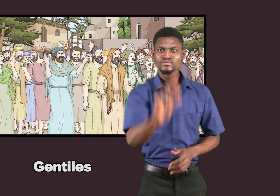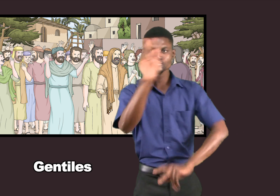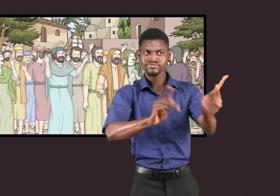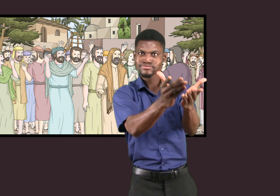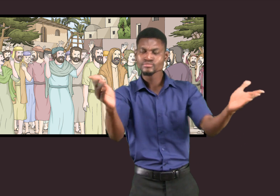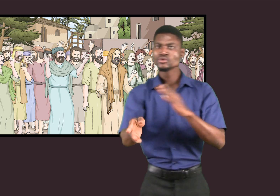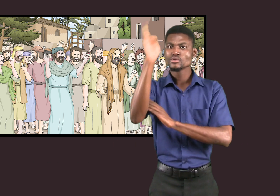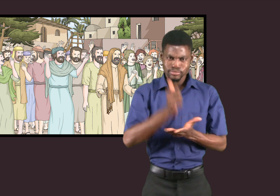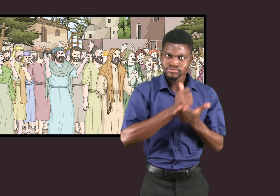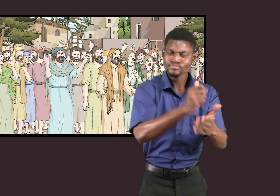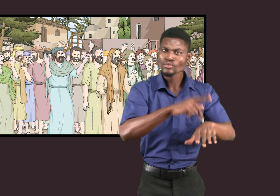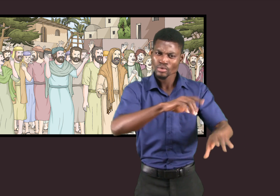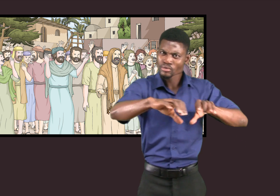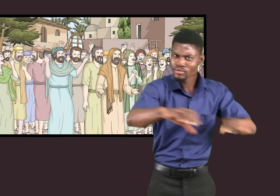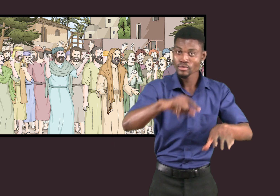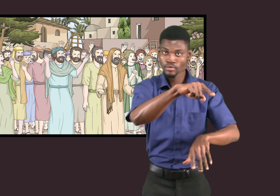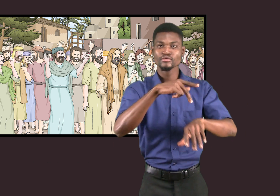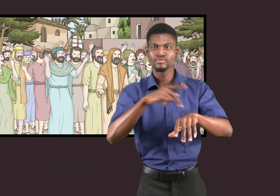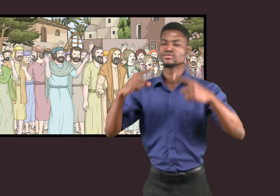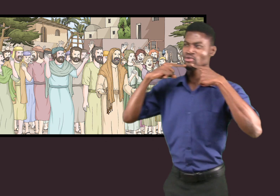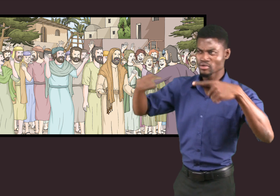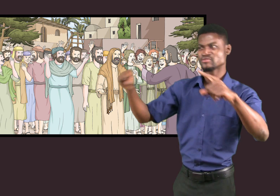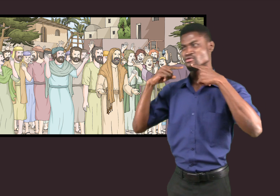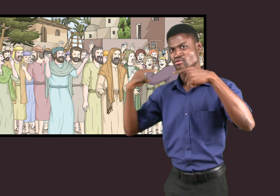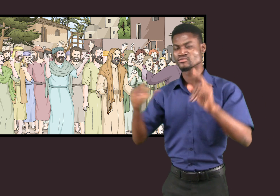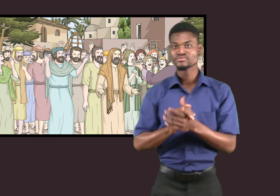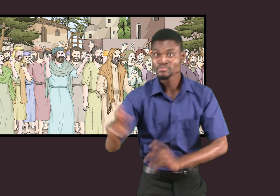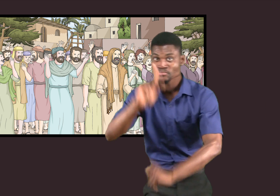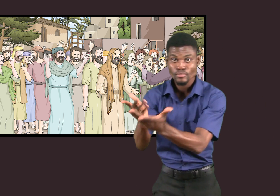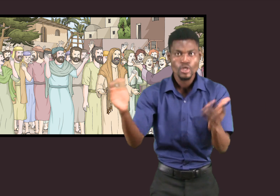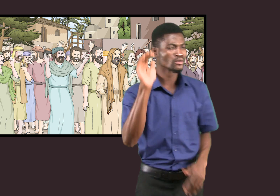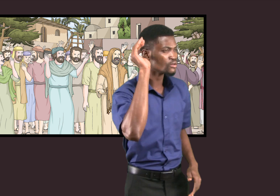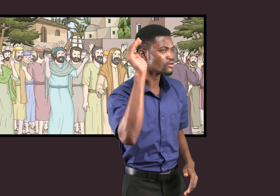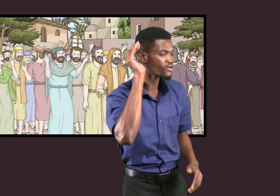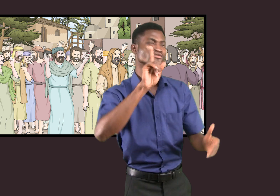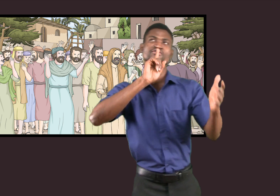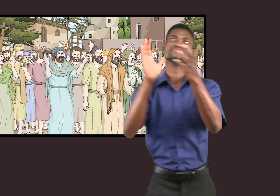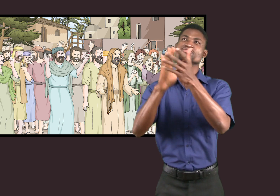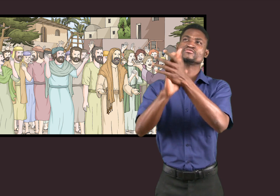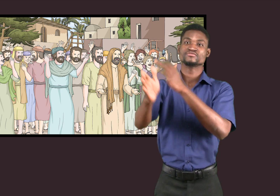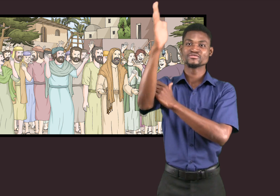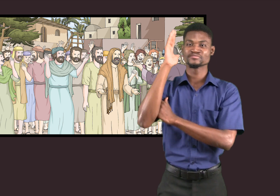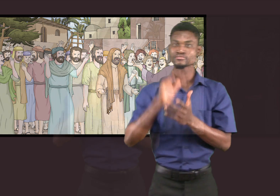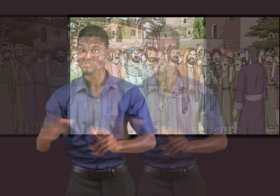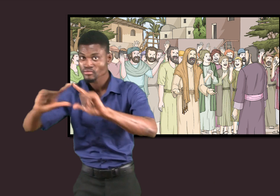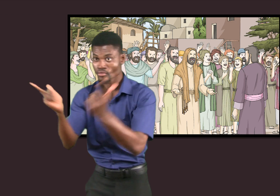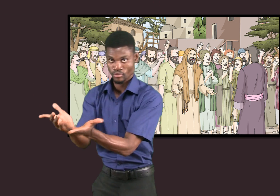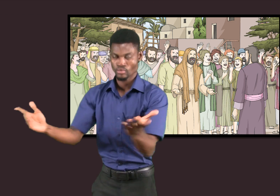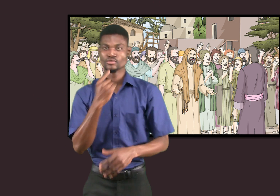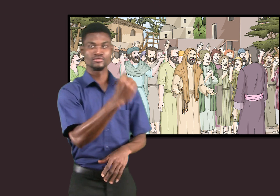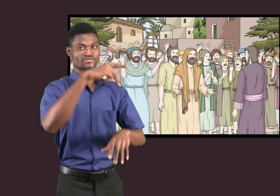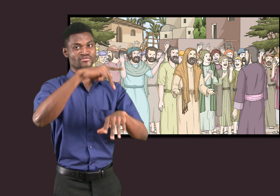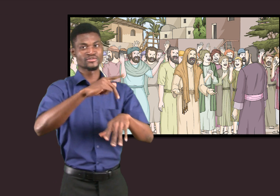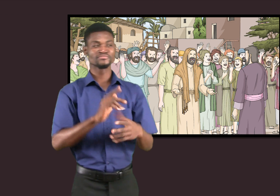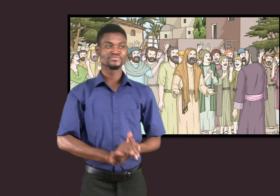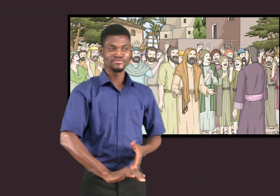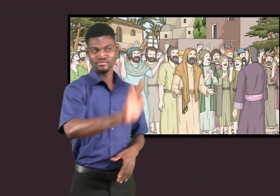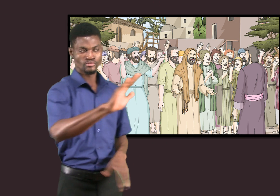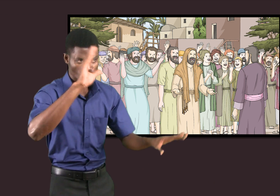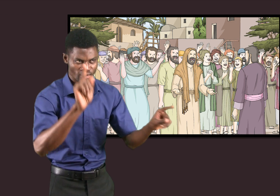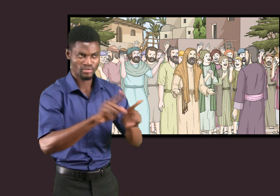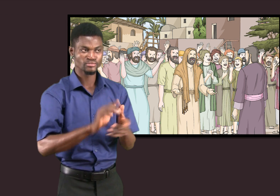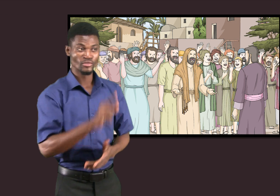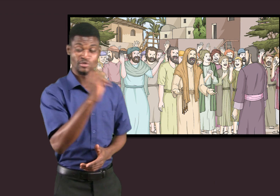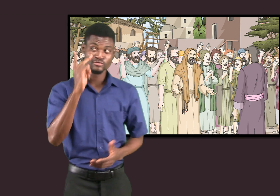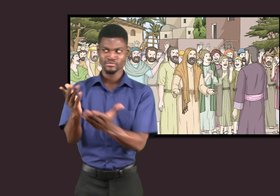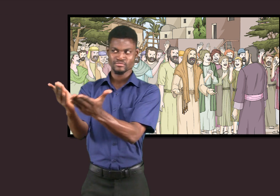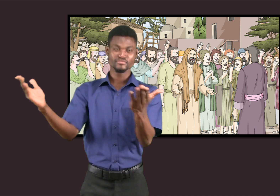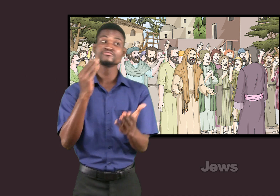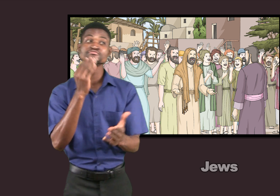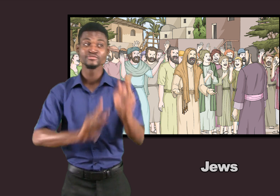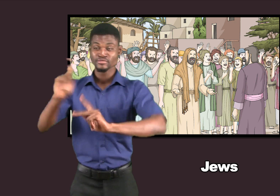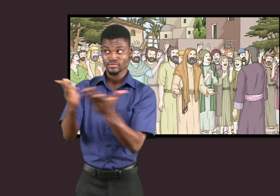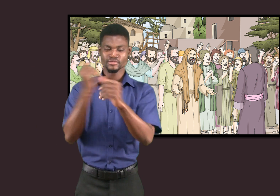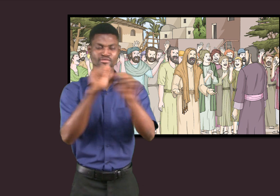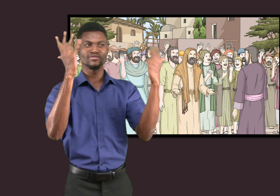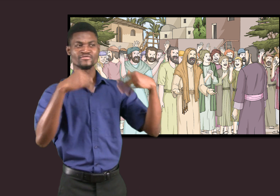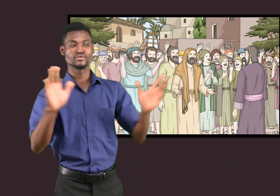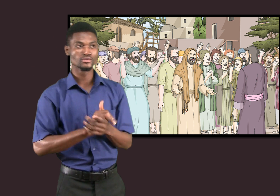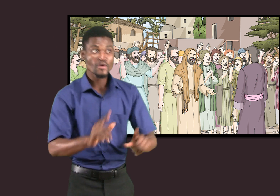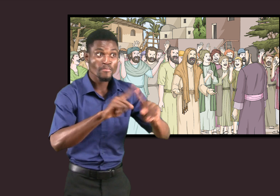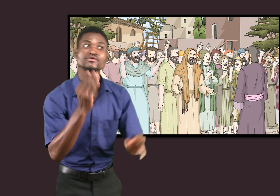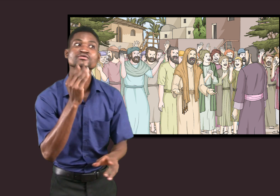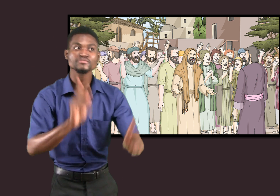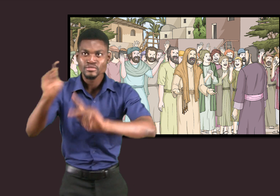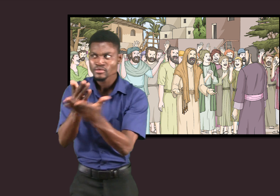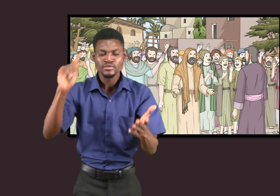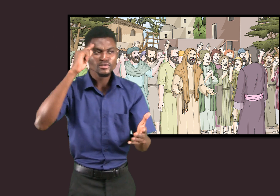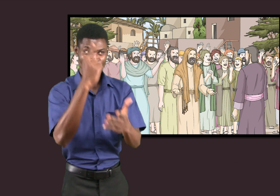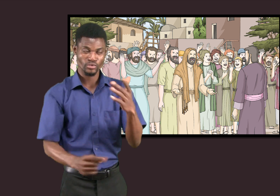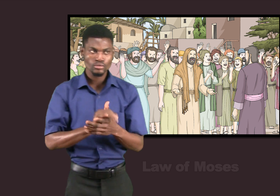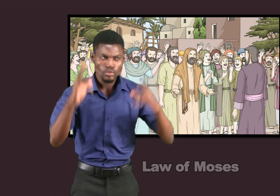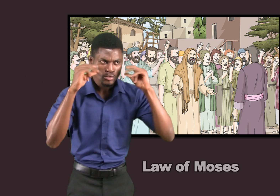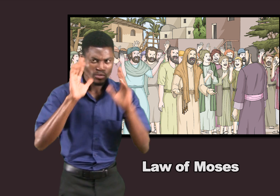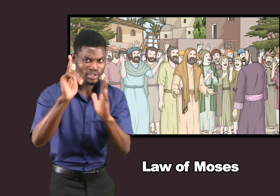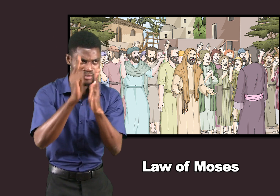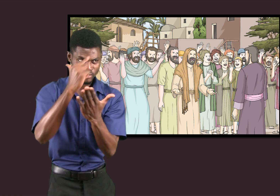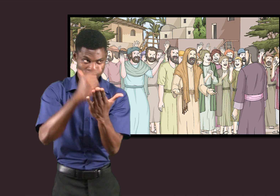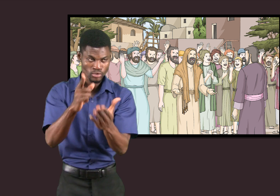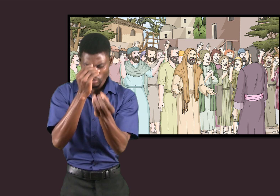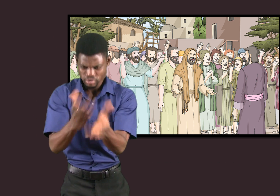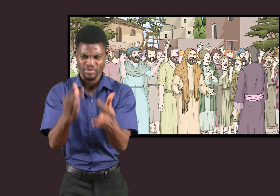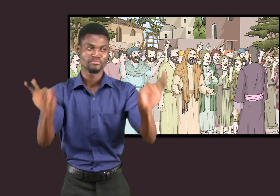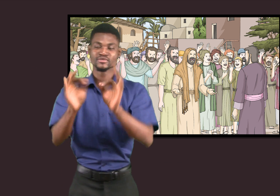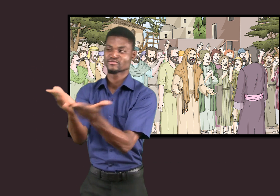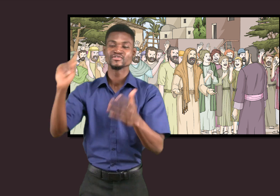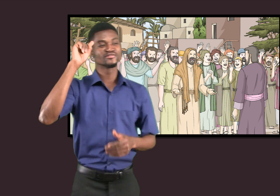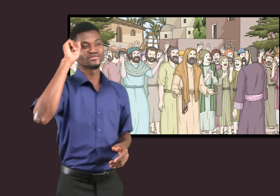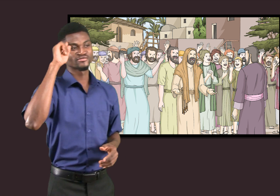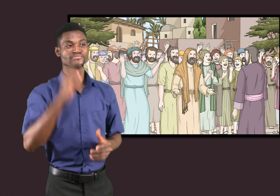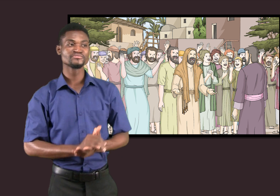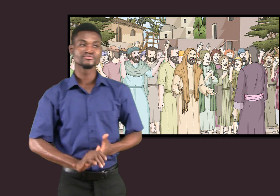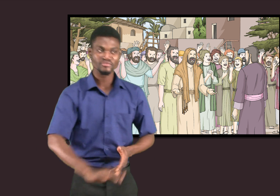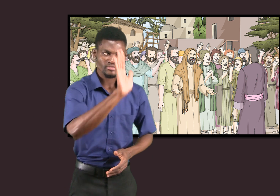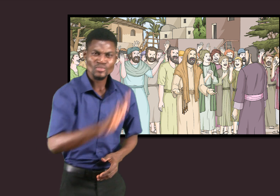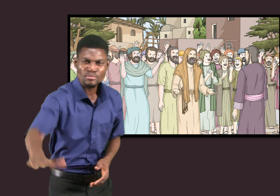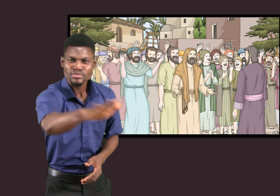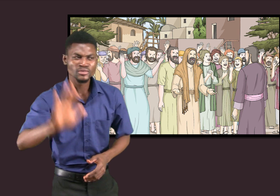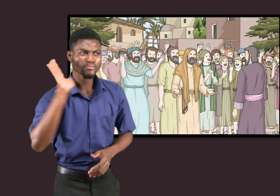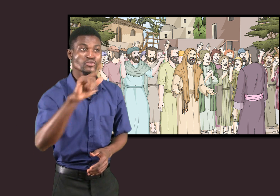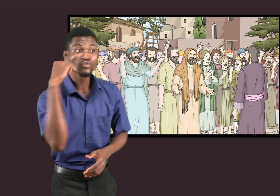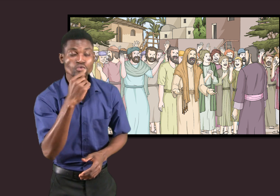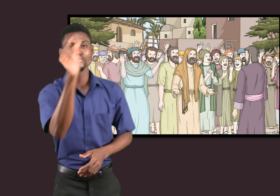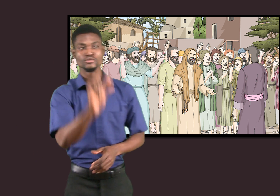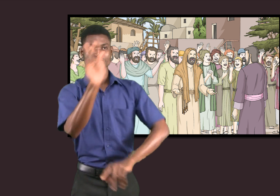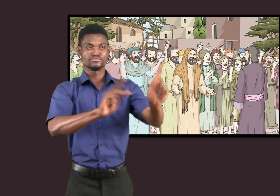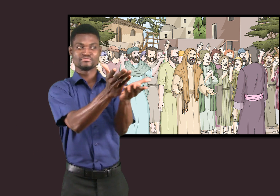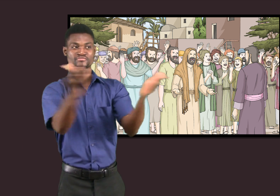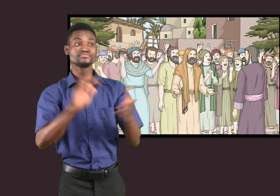Then they said to Paul, “You see, brother, how many thousands of Jews have believed, and all of them are zealous for the law.